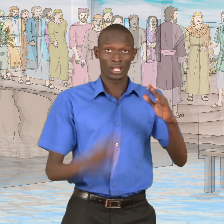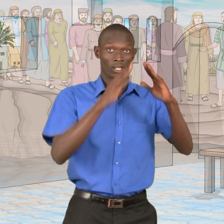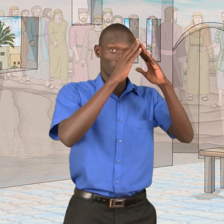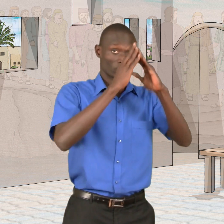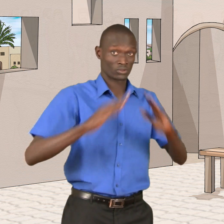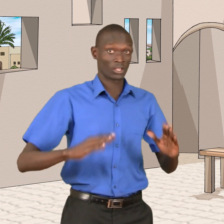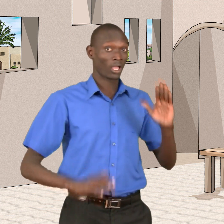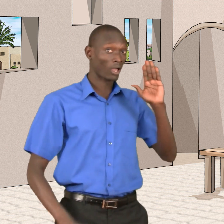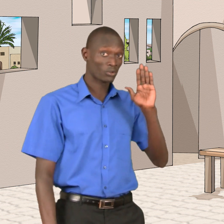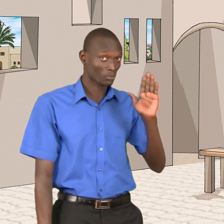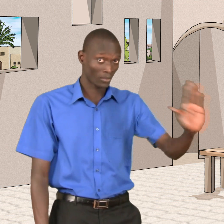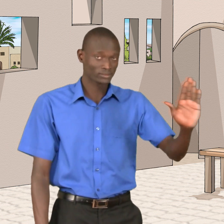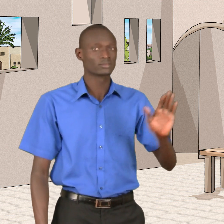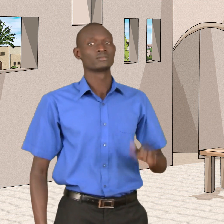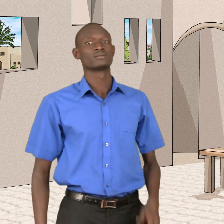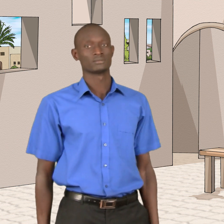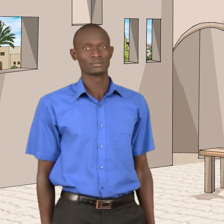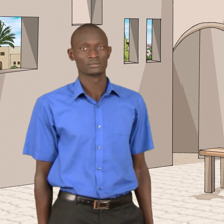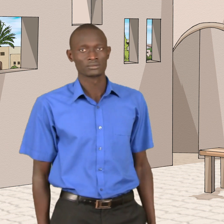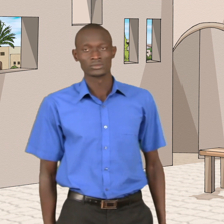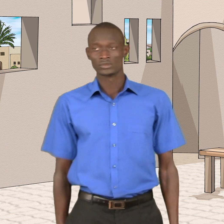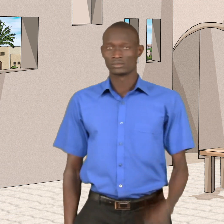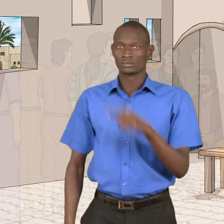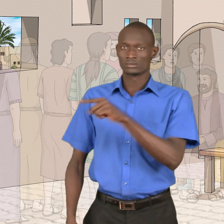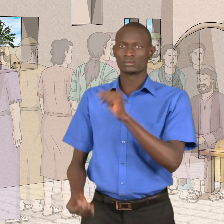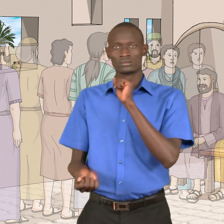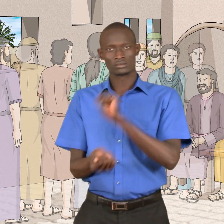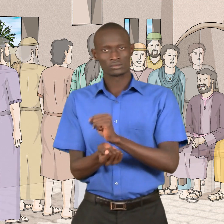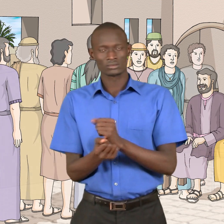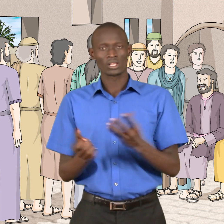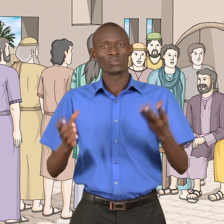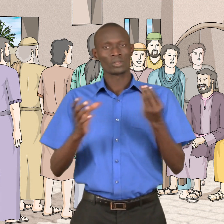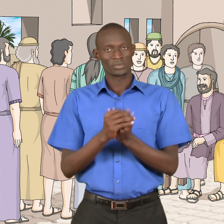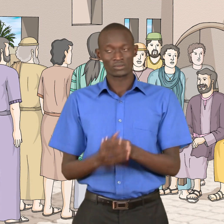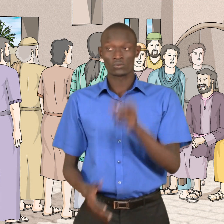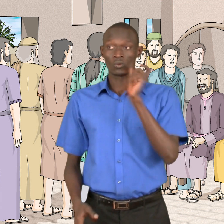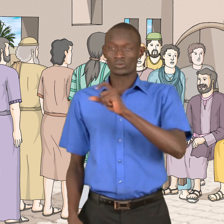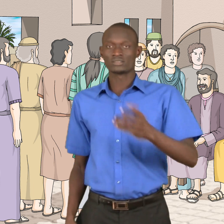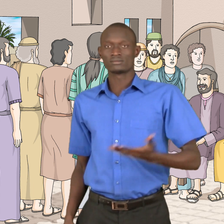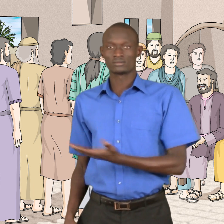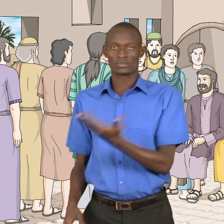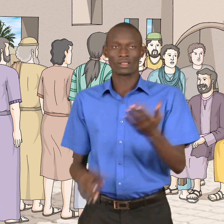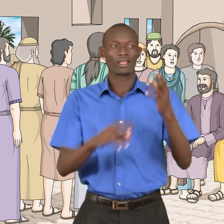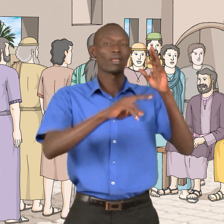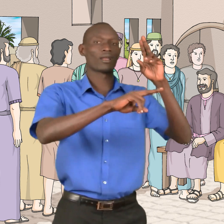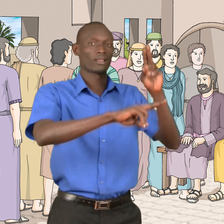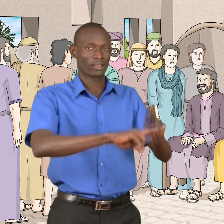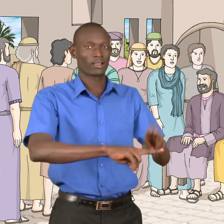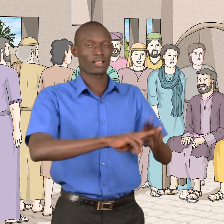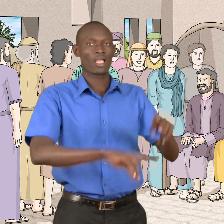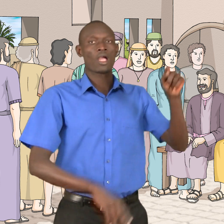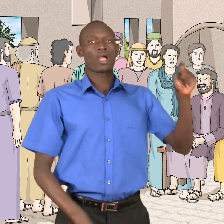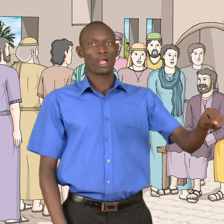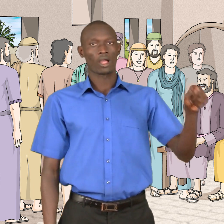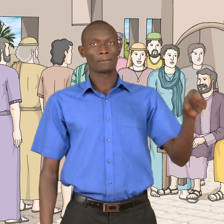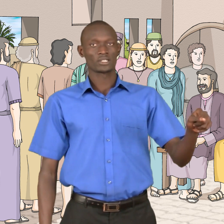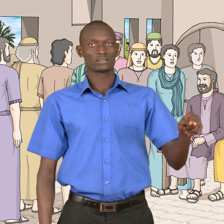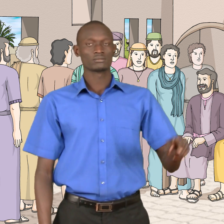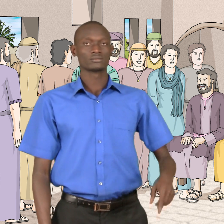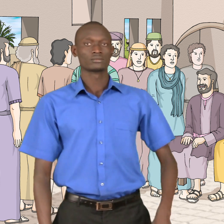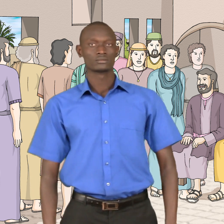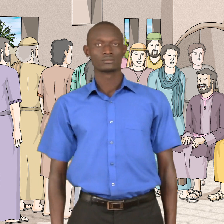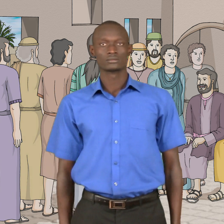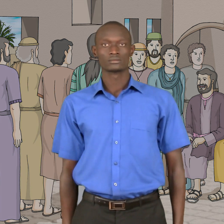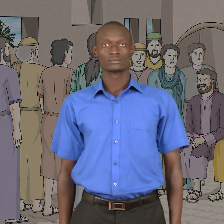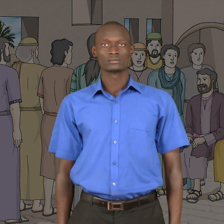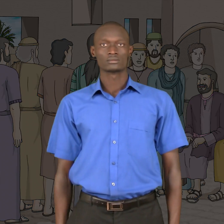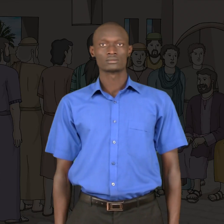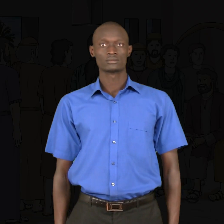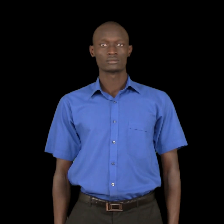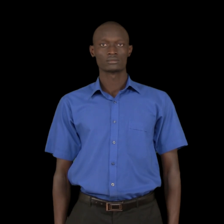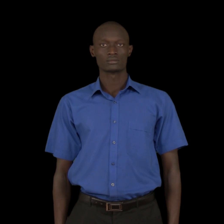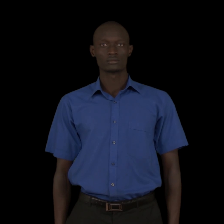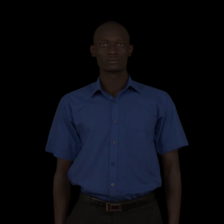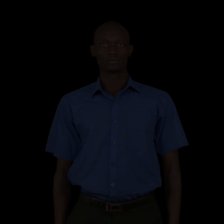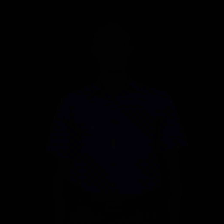And she persuaded us.